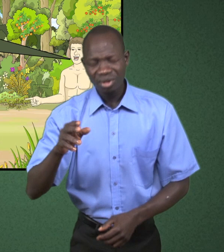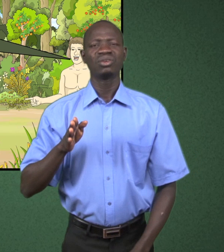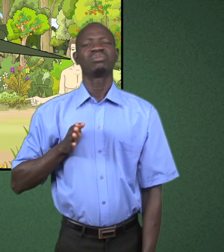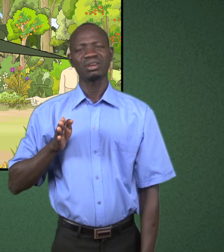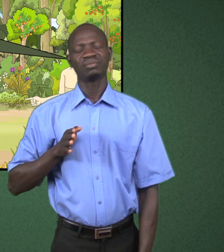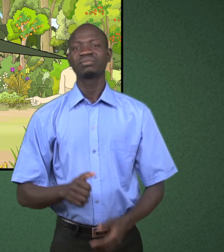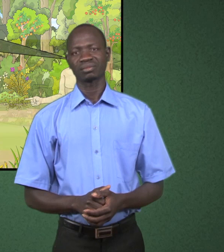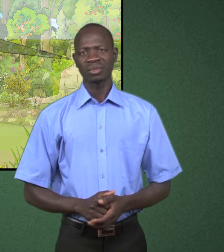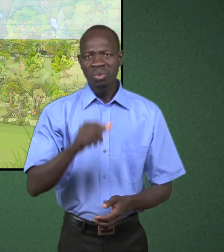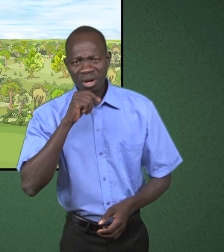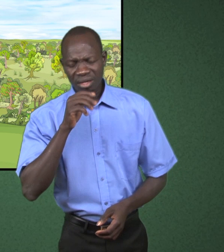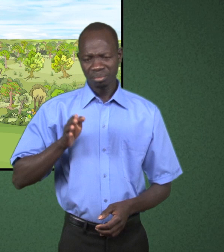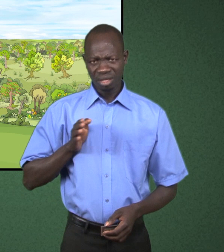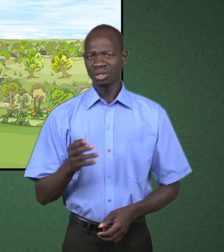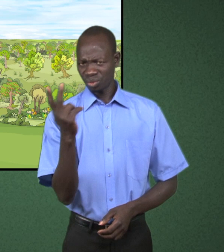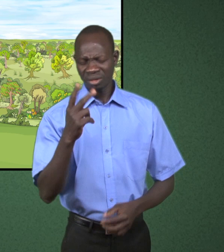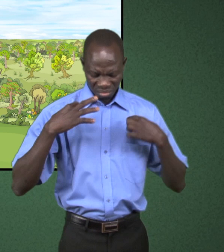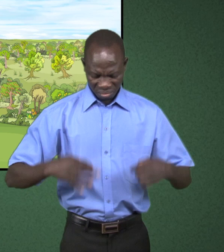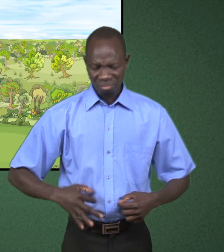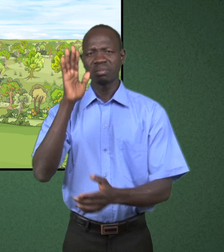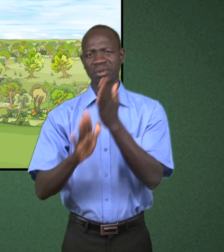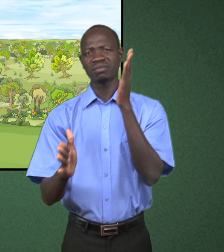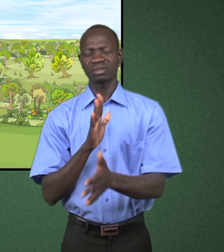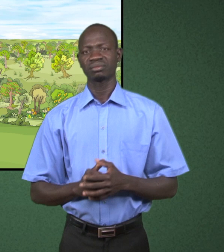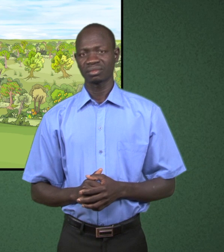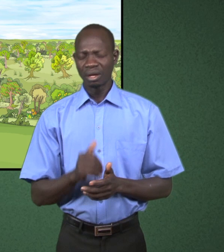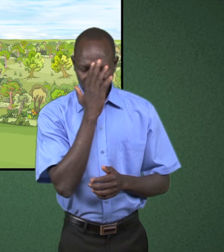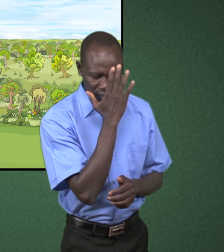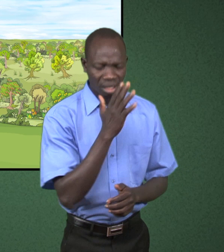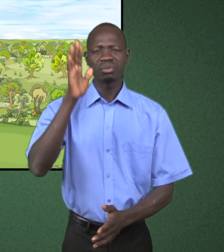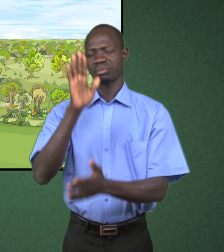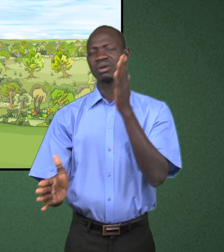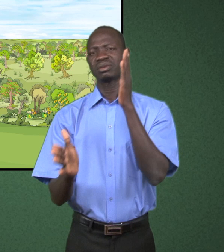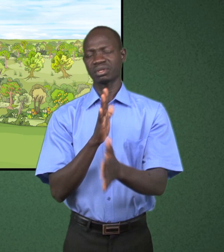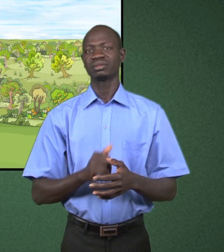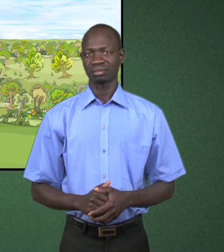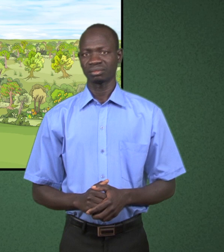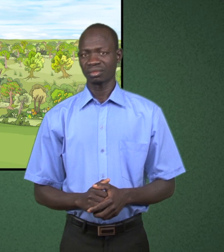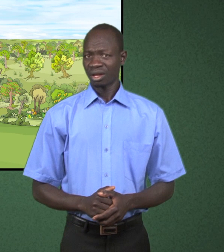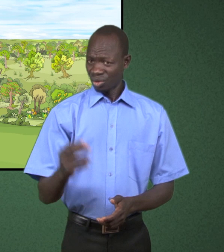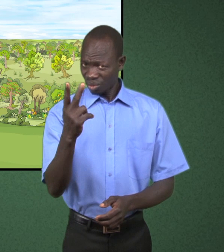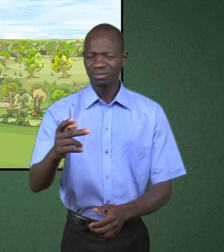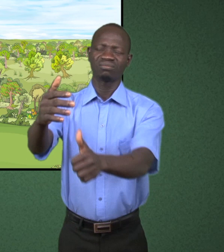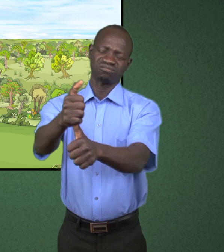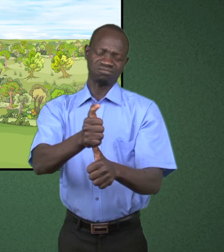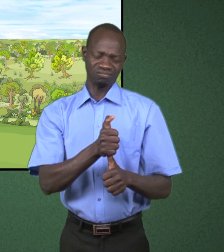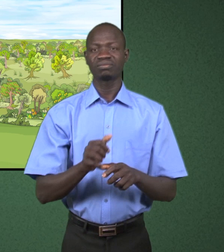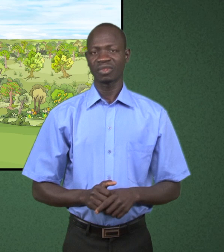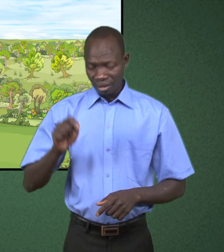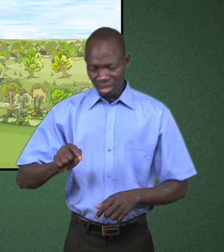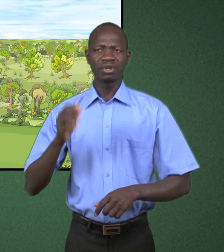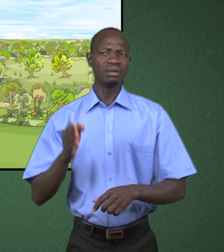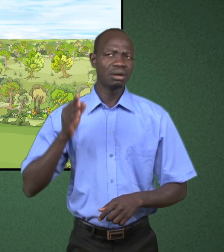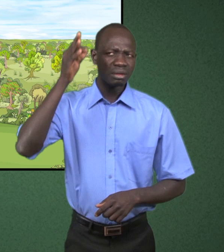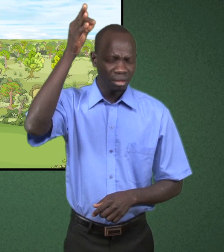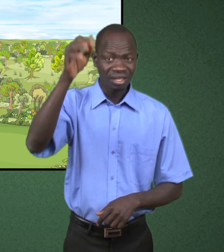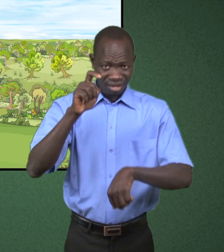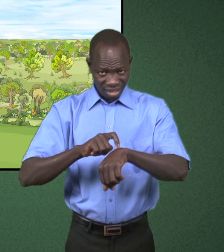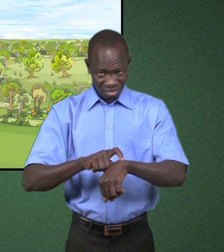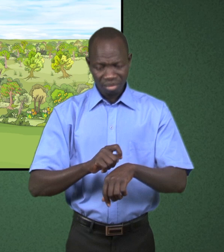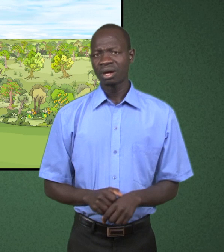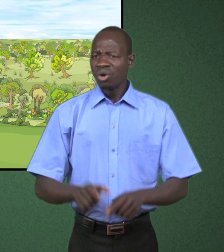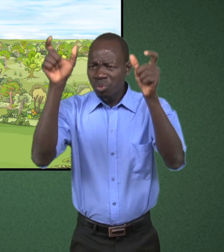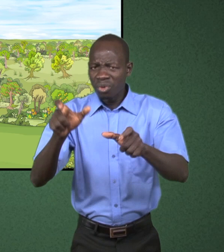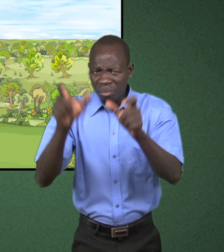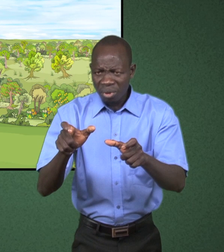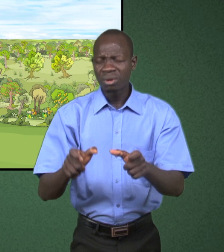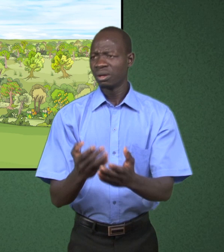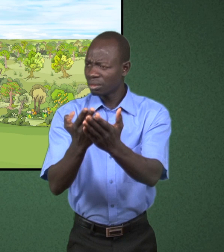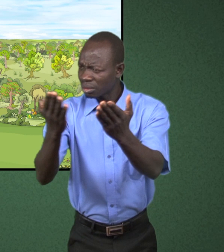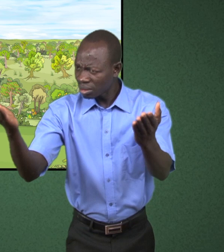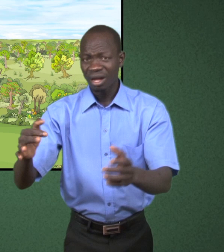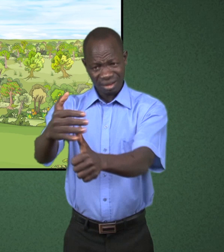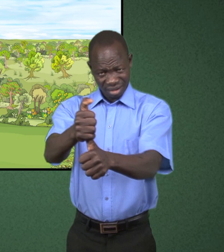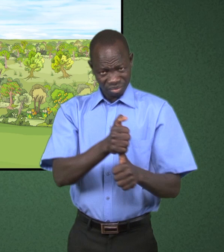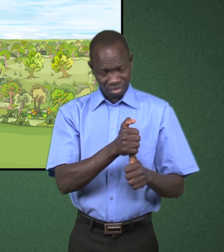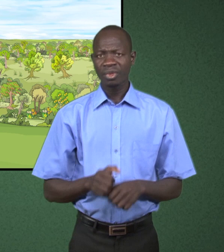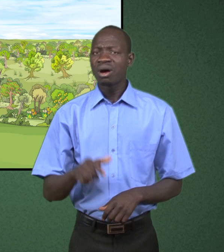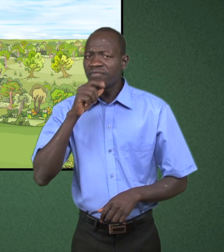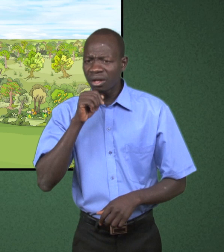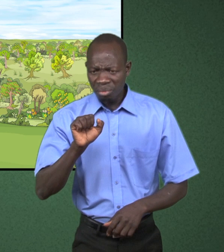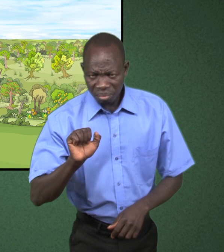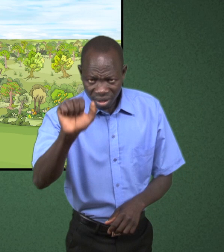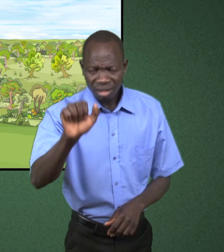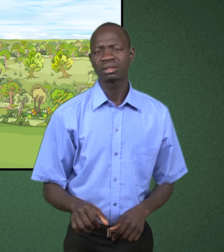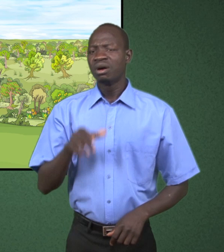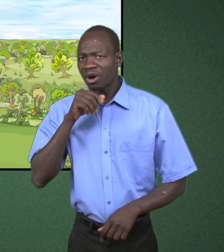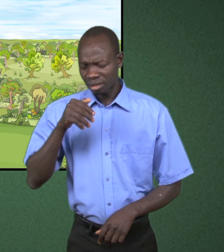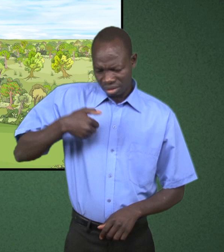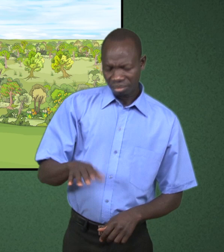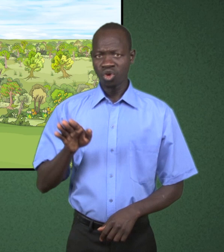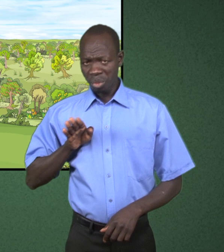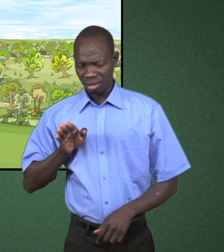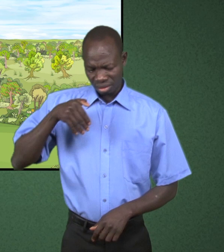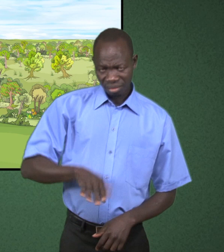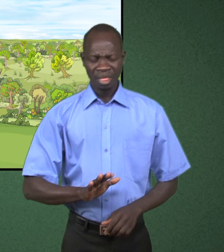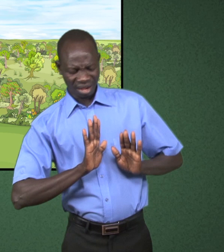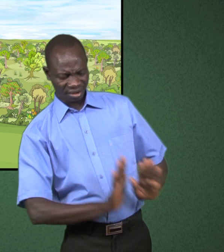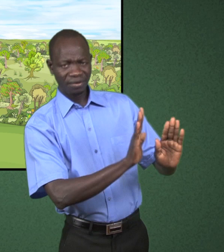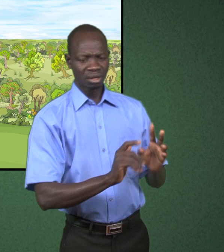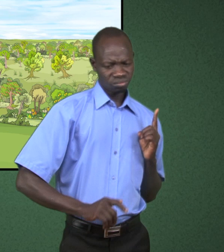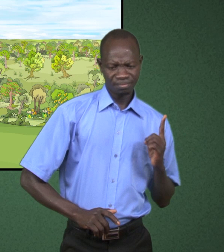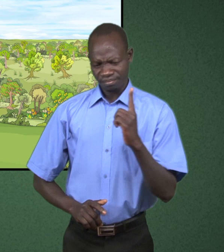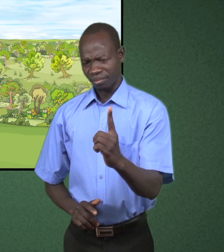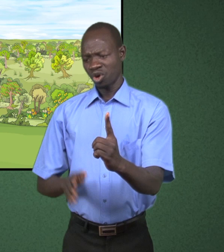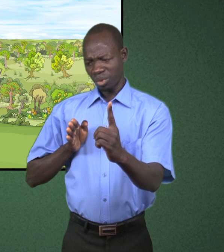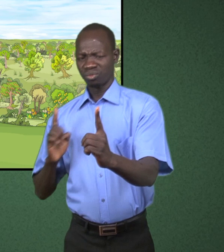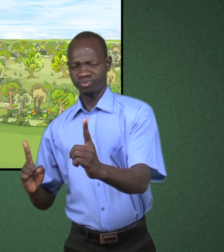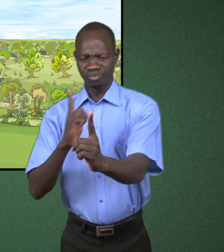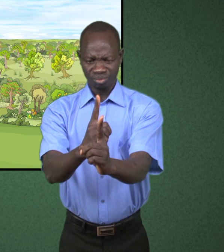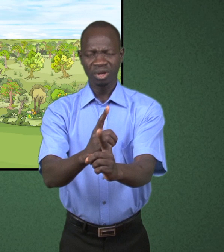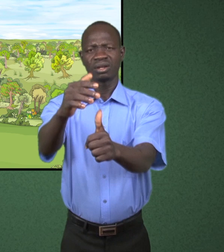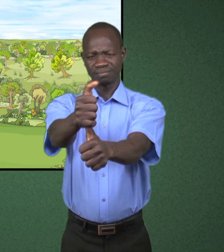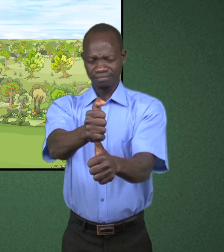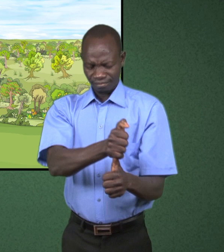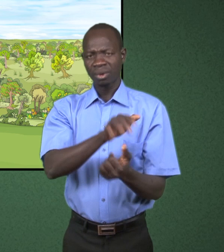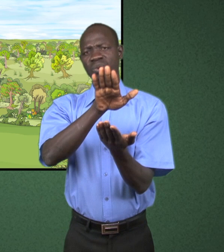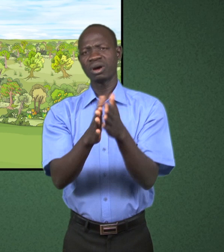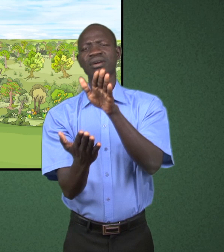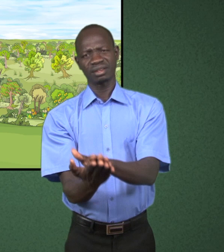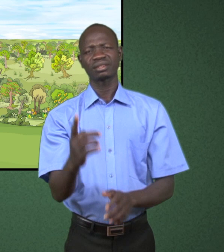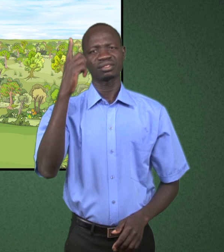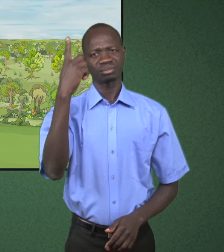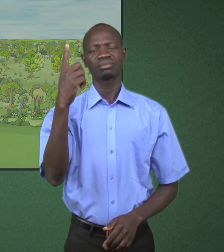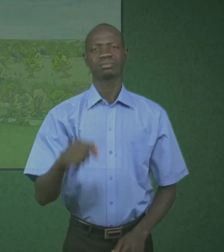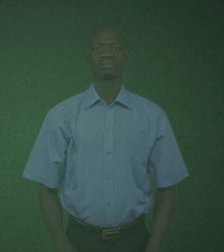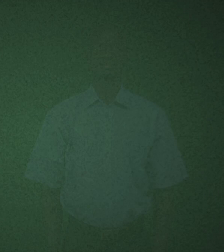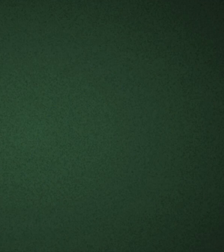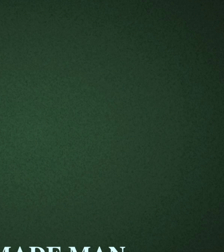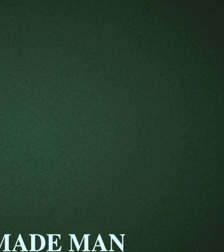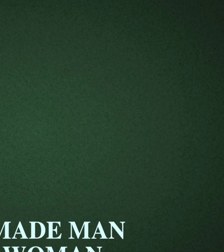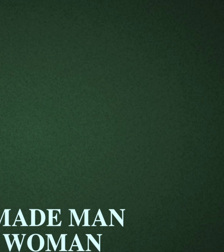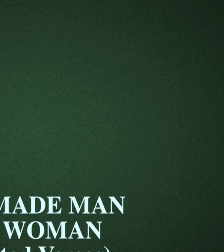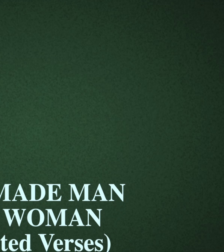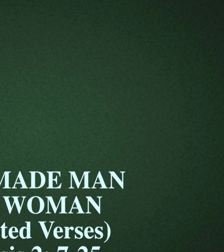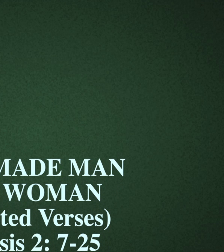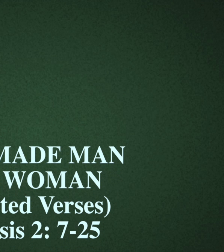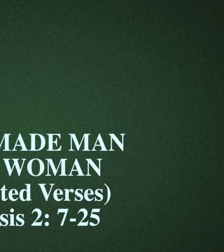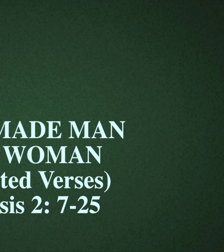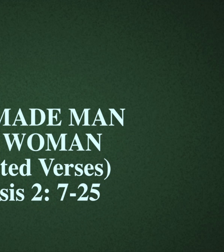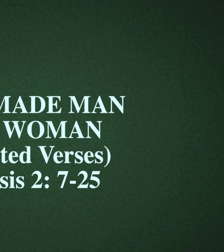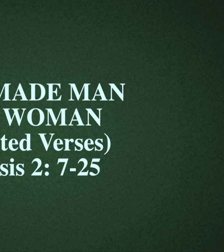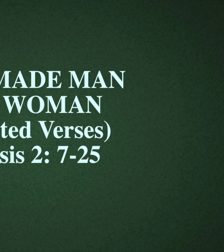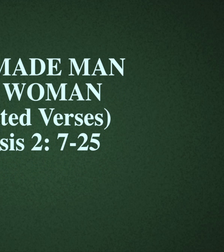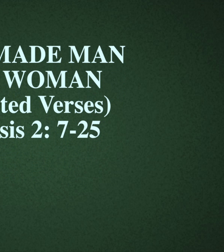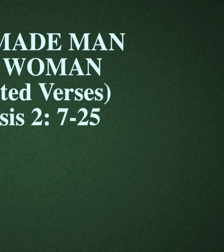And the man and his wife were both naked, and they were not ashamed.